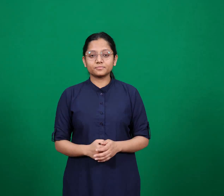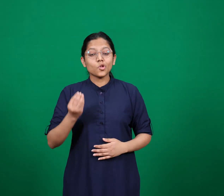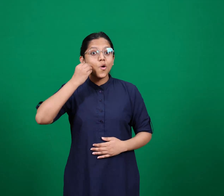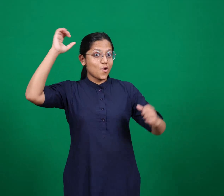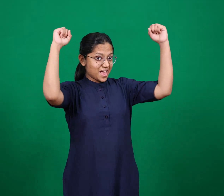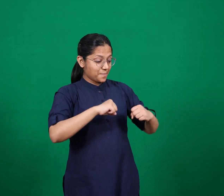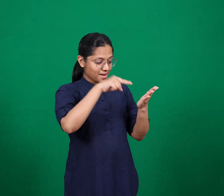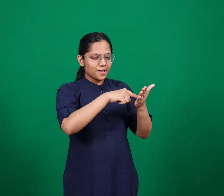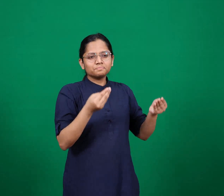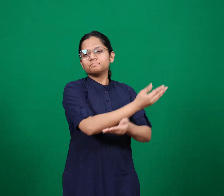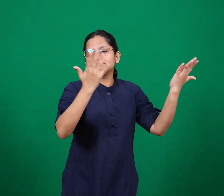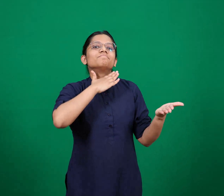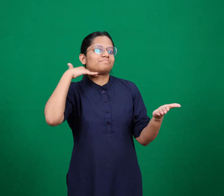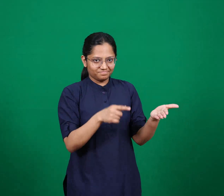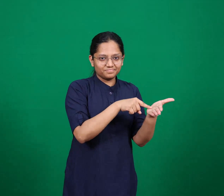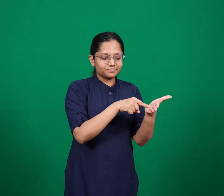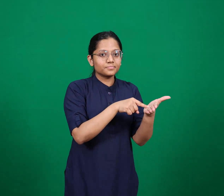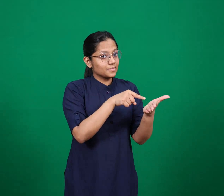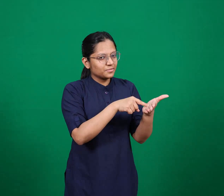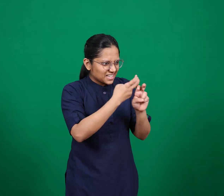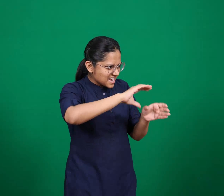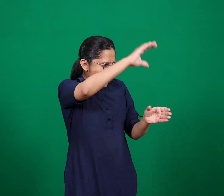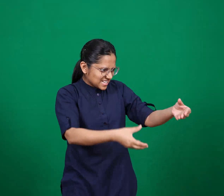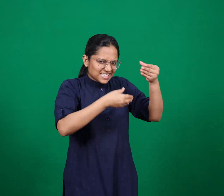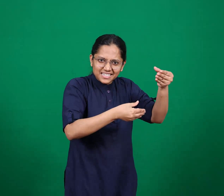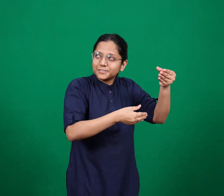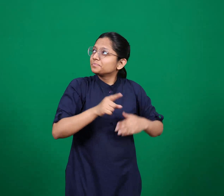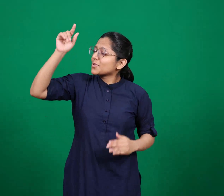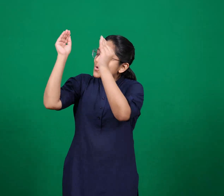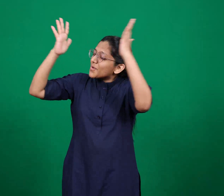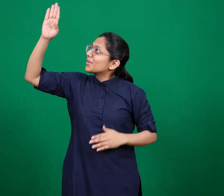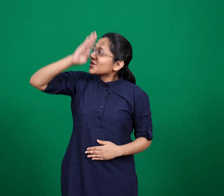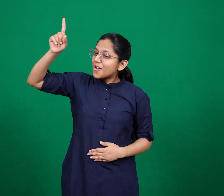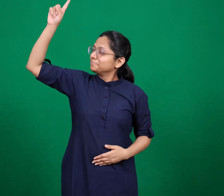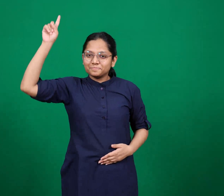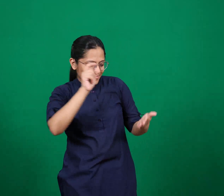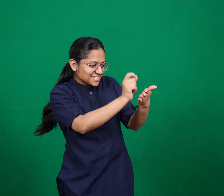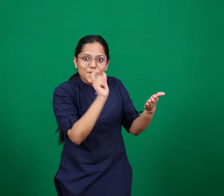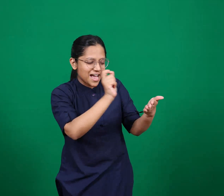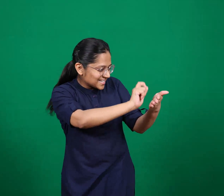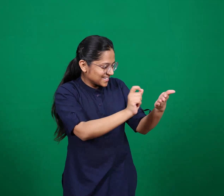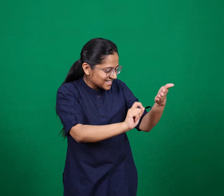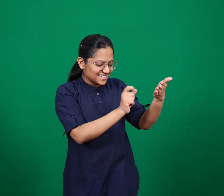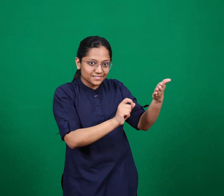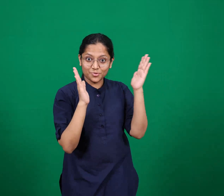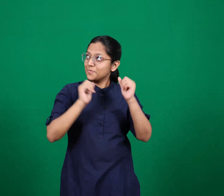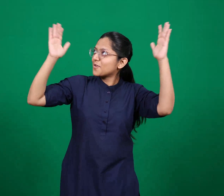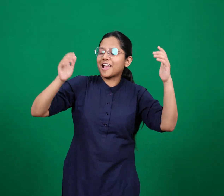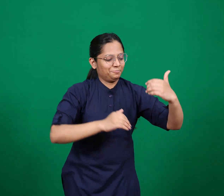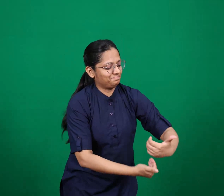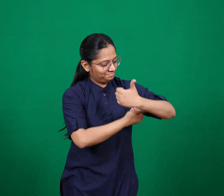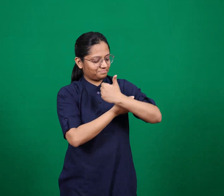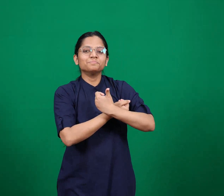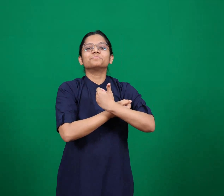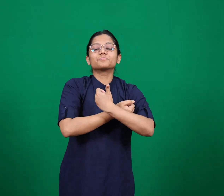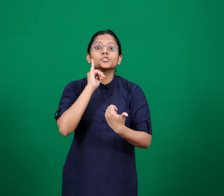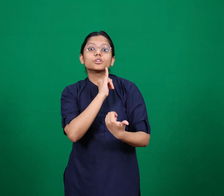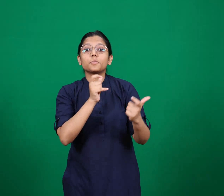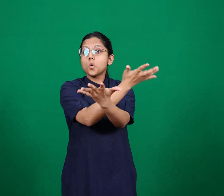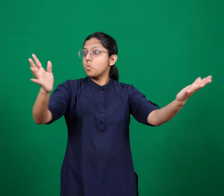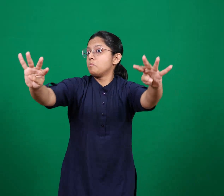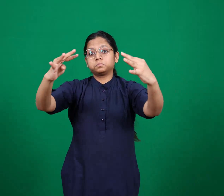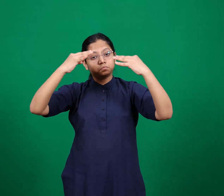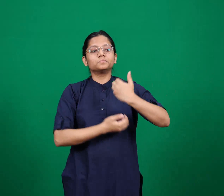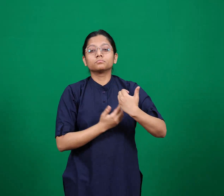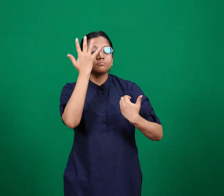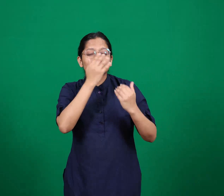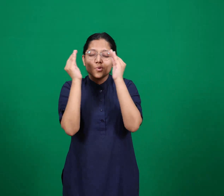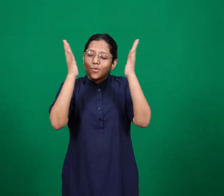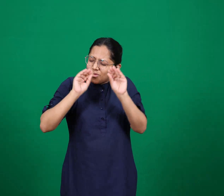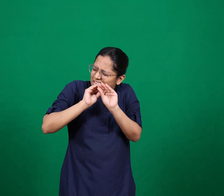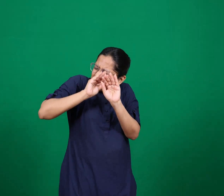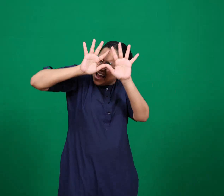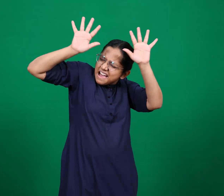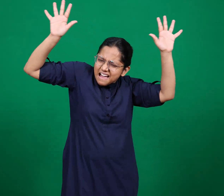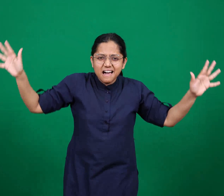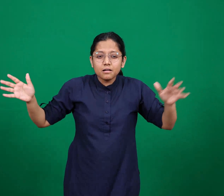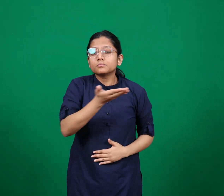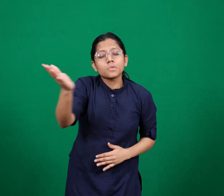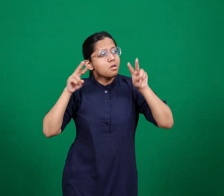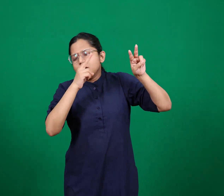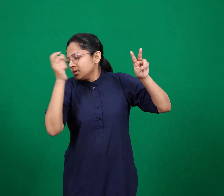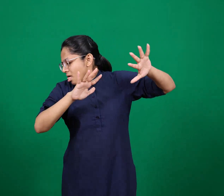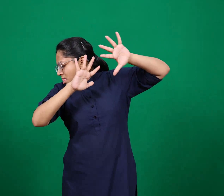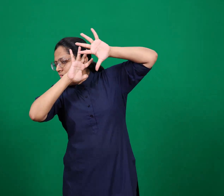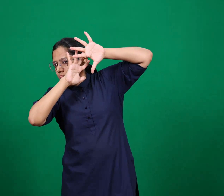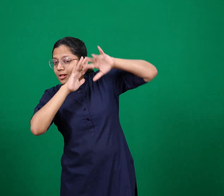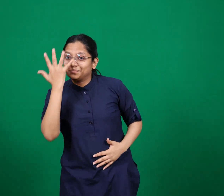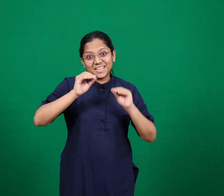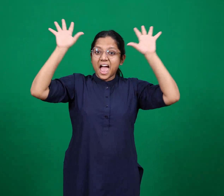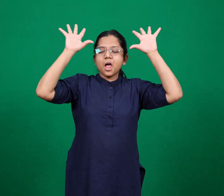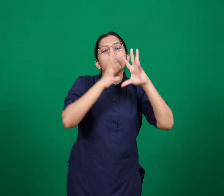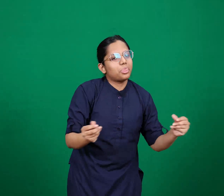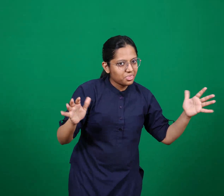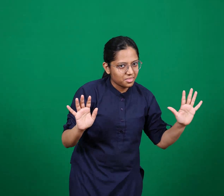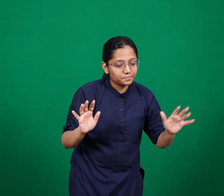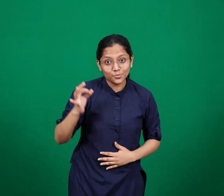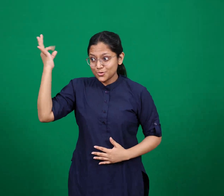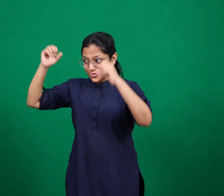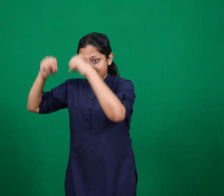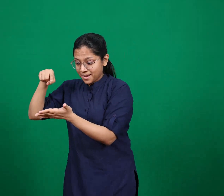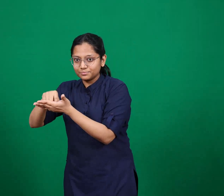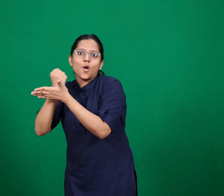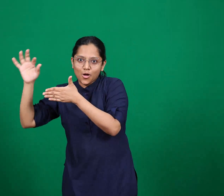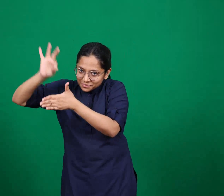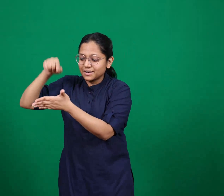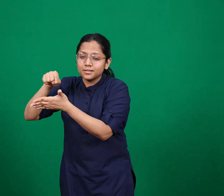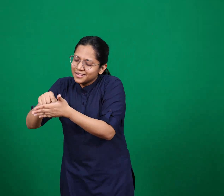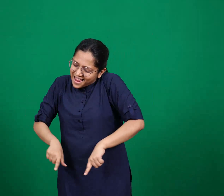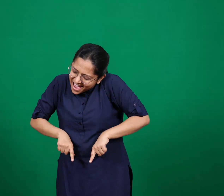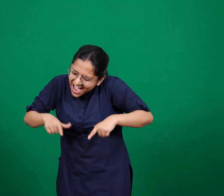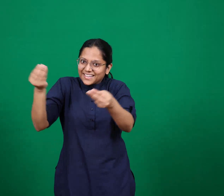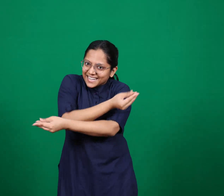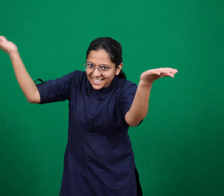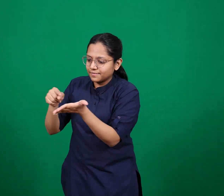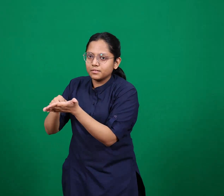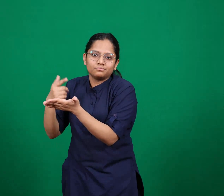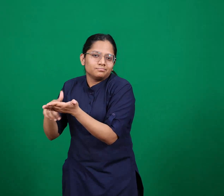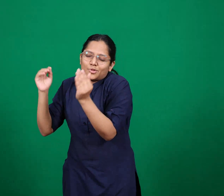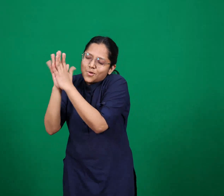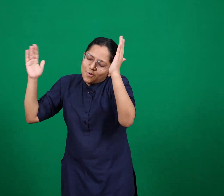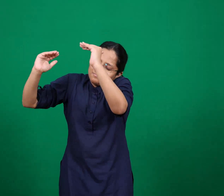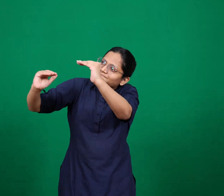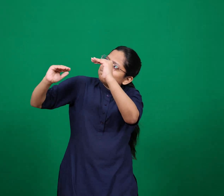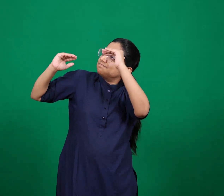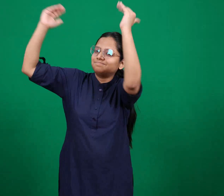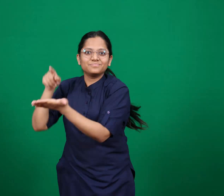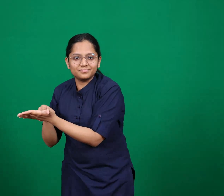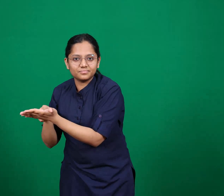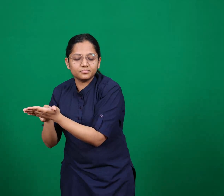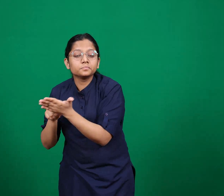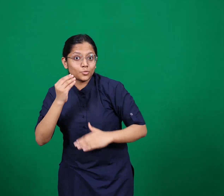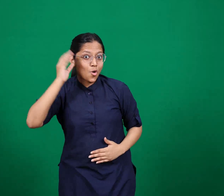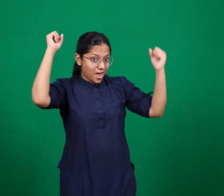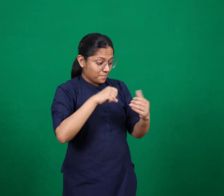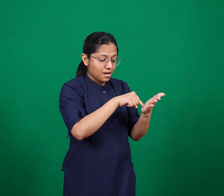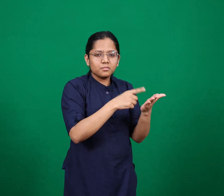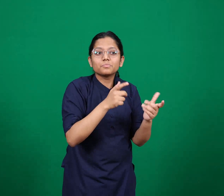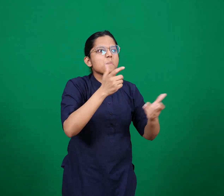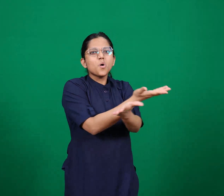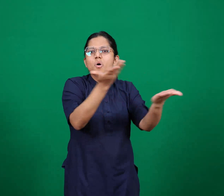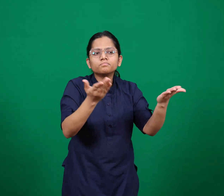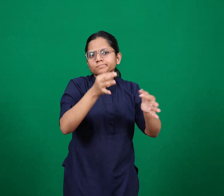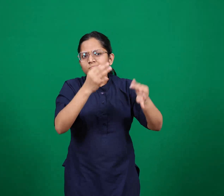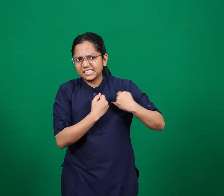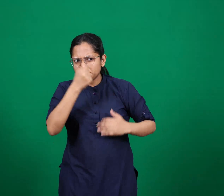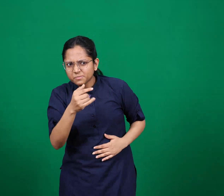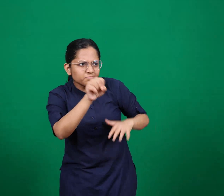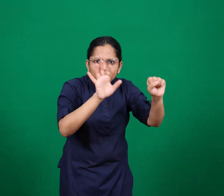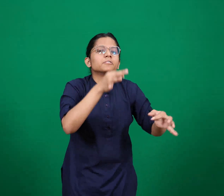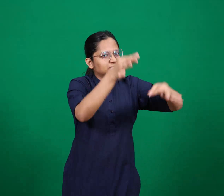Now if the ministry of death, which was engraved in letters on stone, came with such glory that the Israelites could not gaze at the face of Moses because of its fleeting glory, will not the ministry of the Spirit be even more glorious?